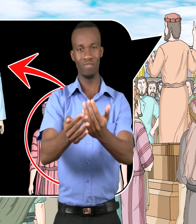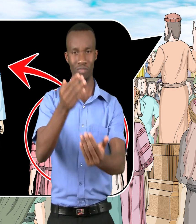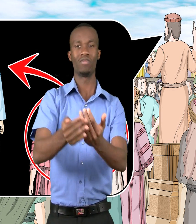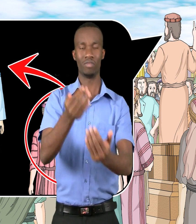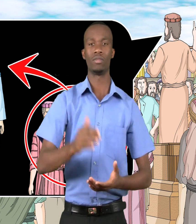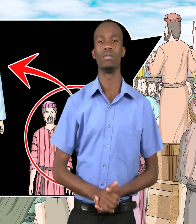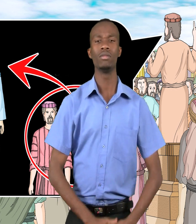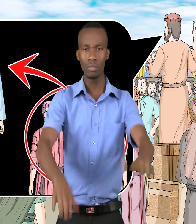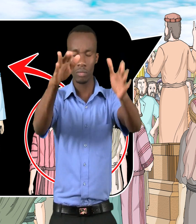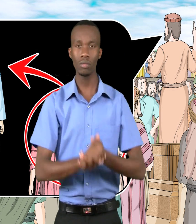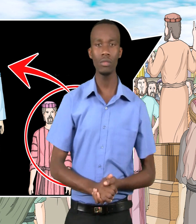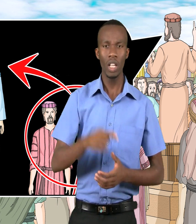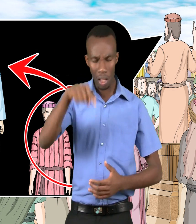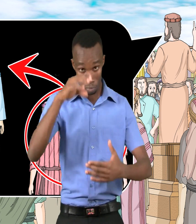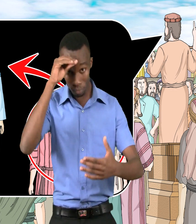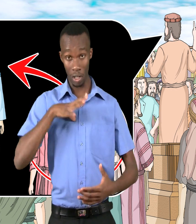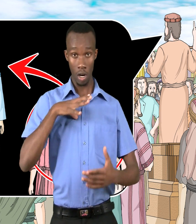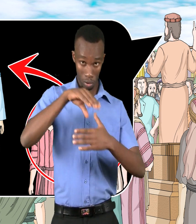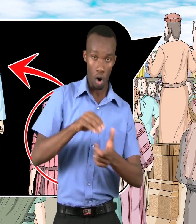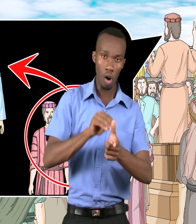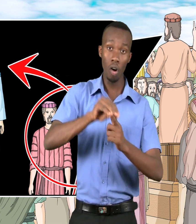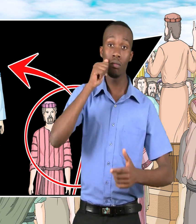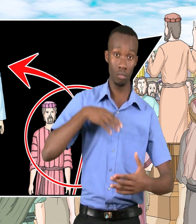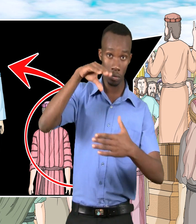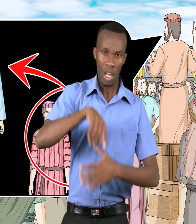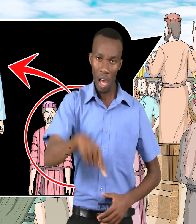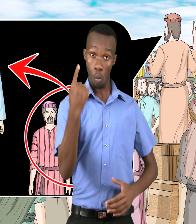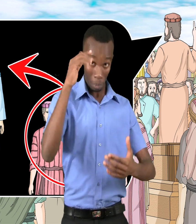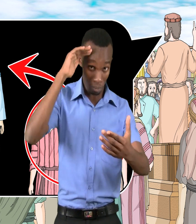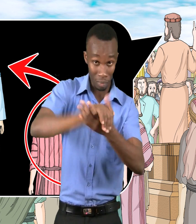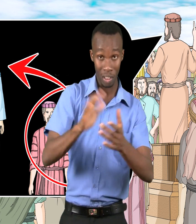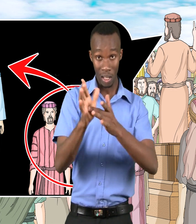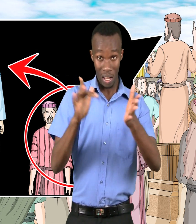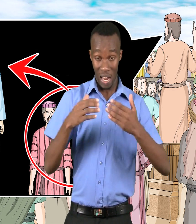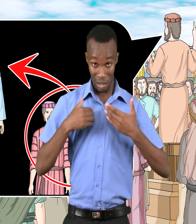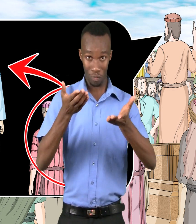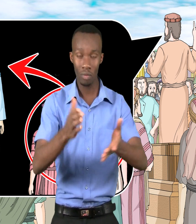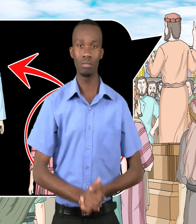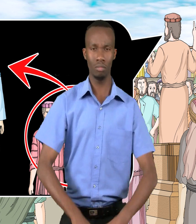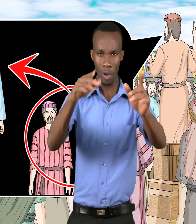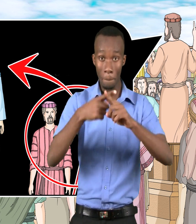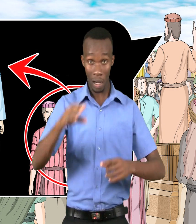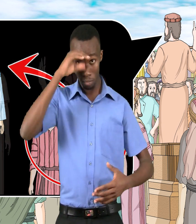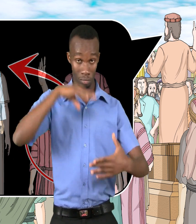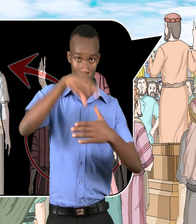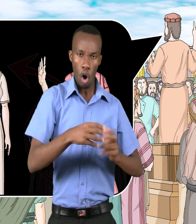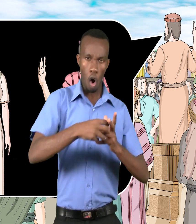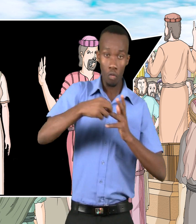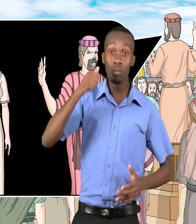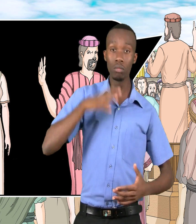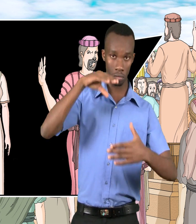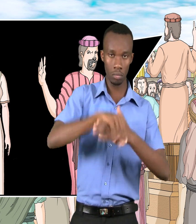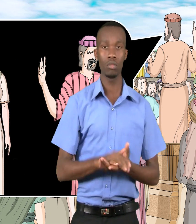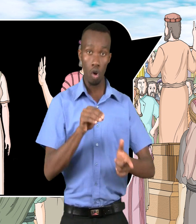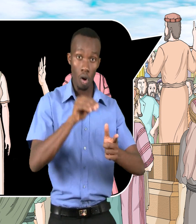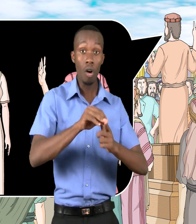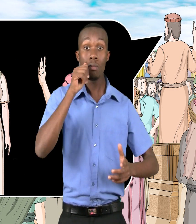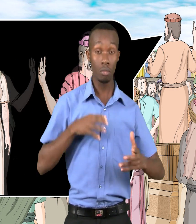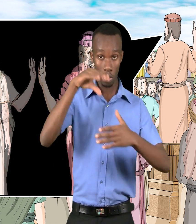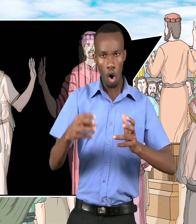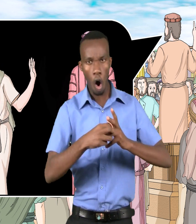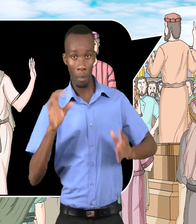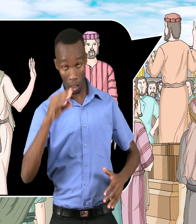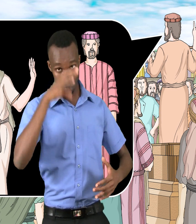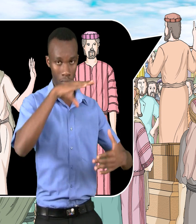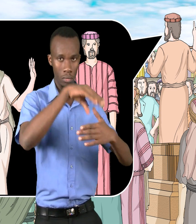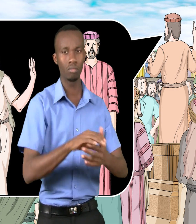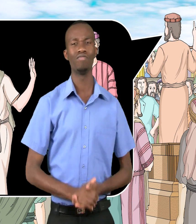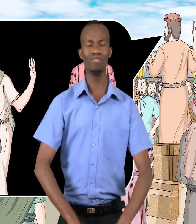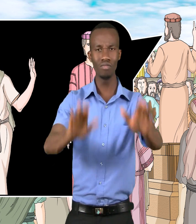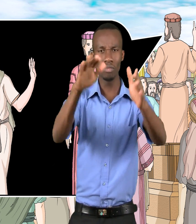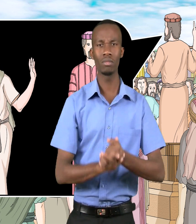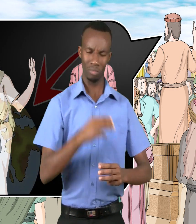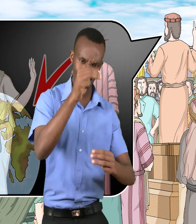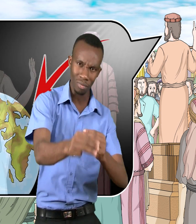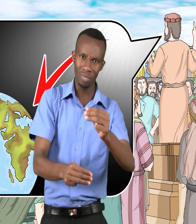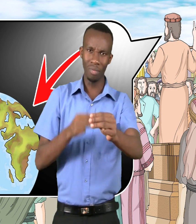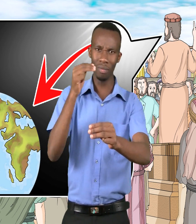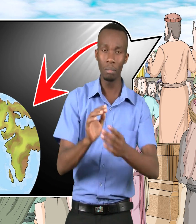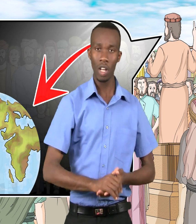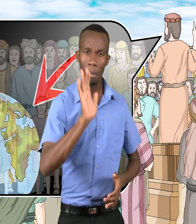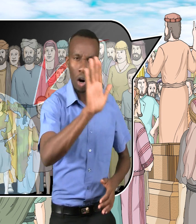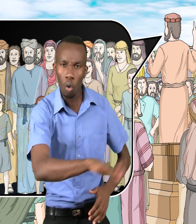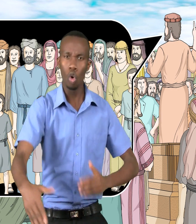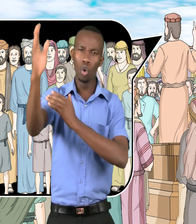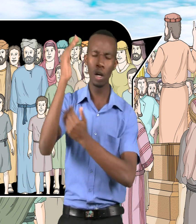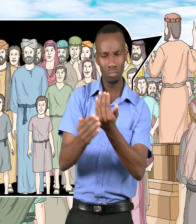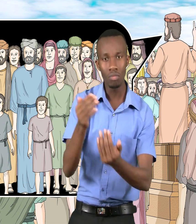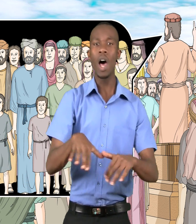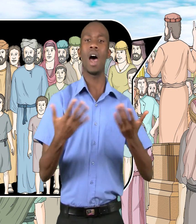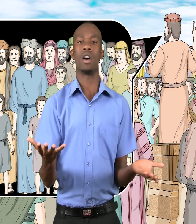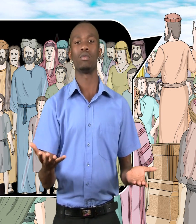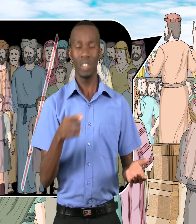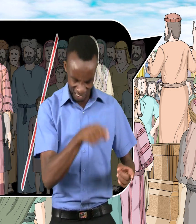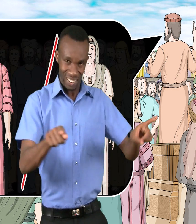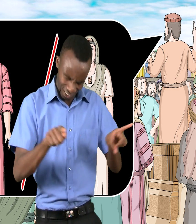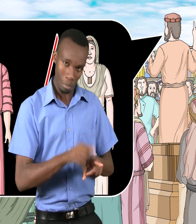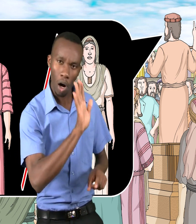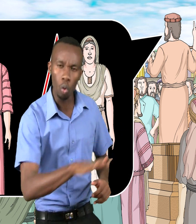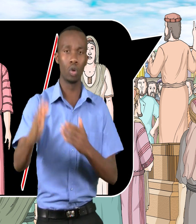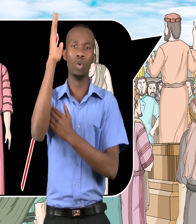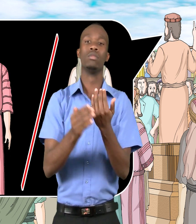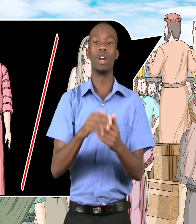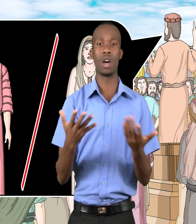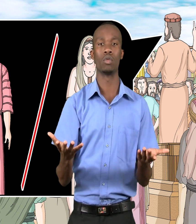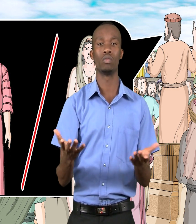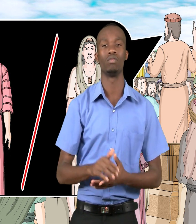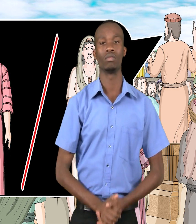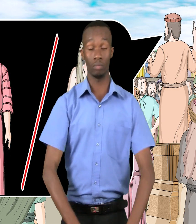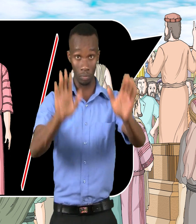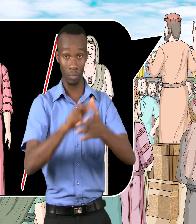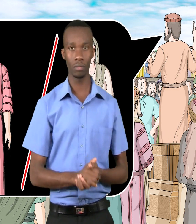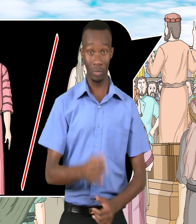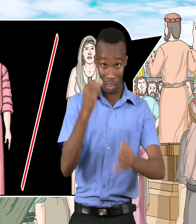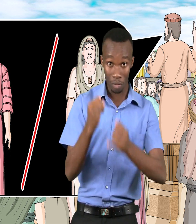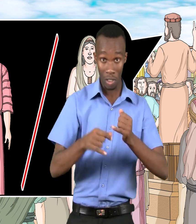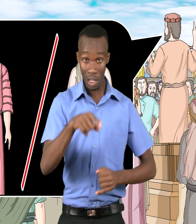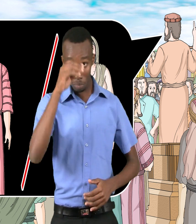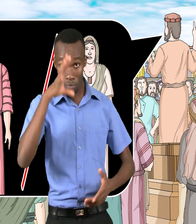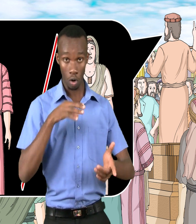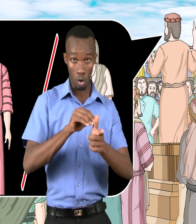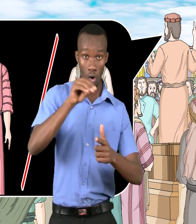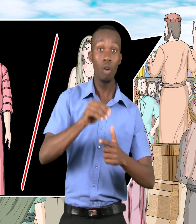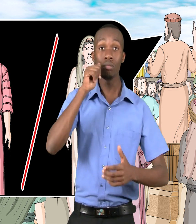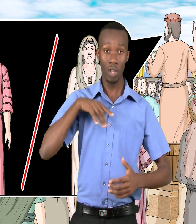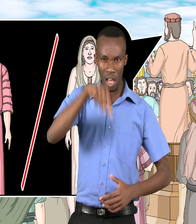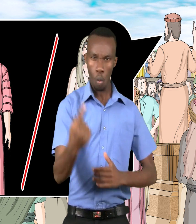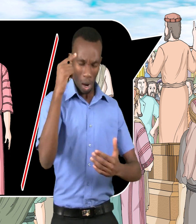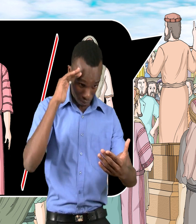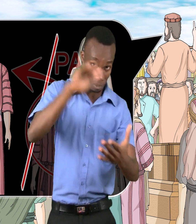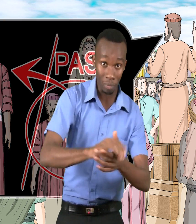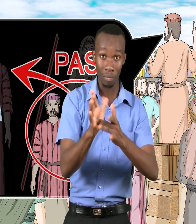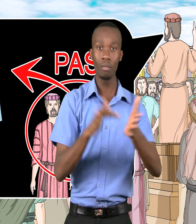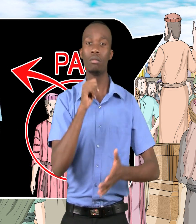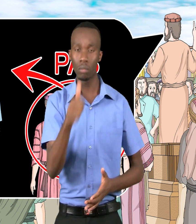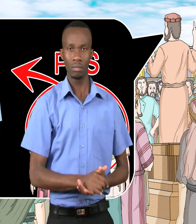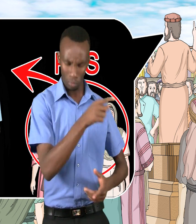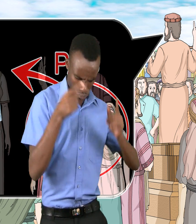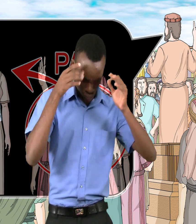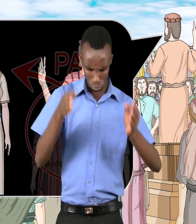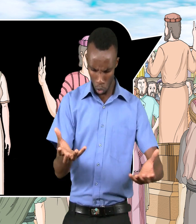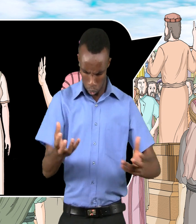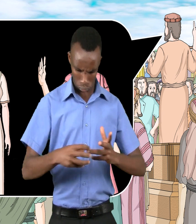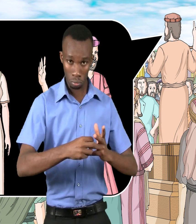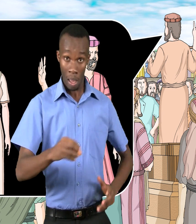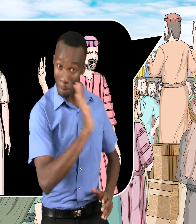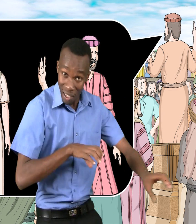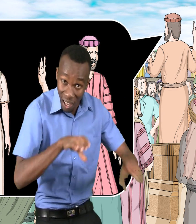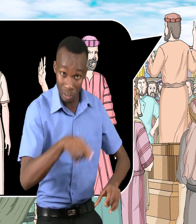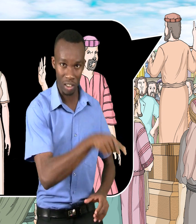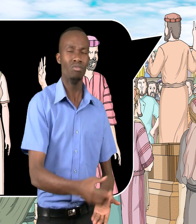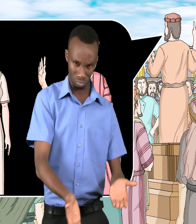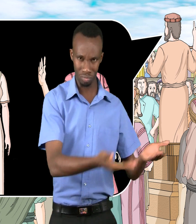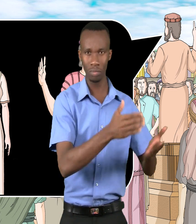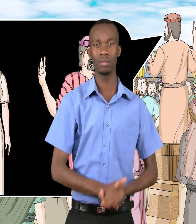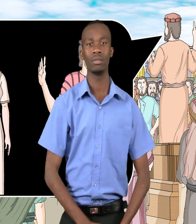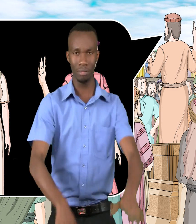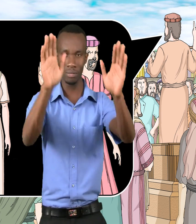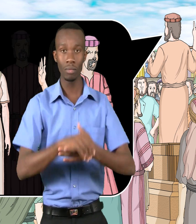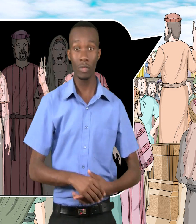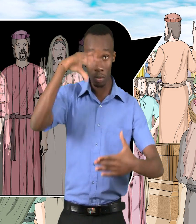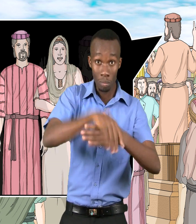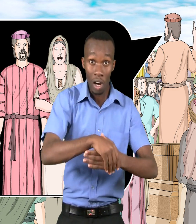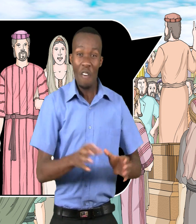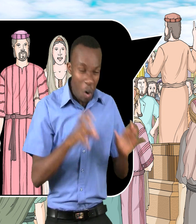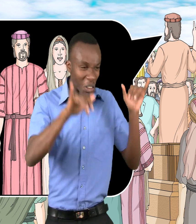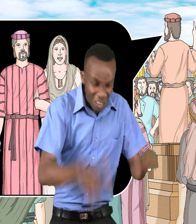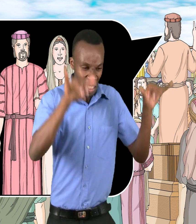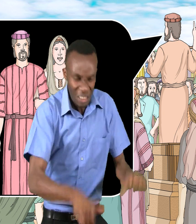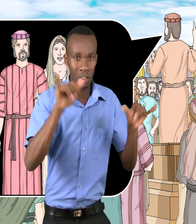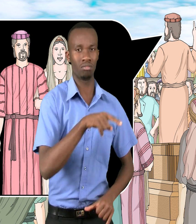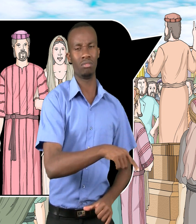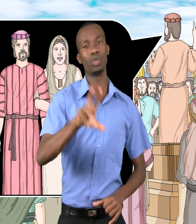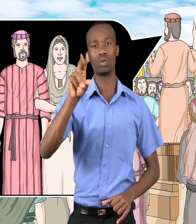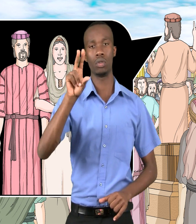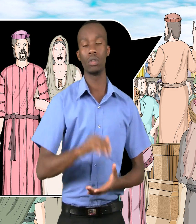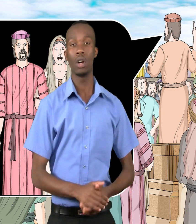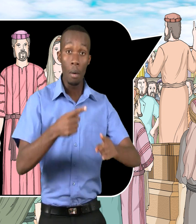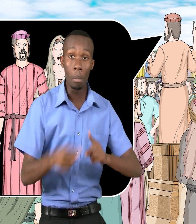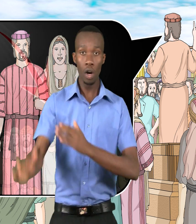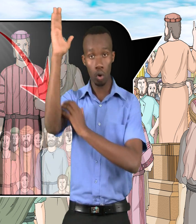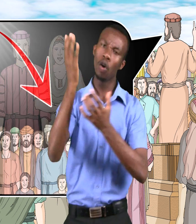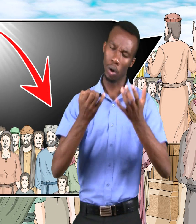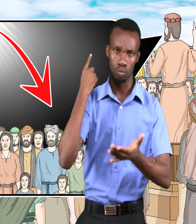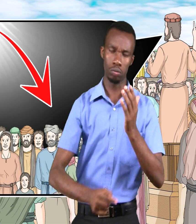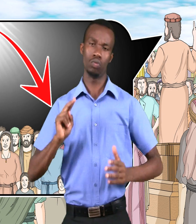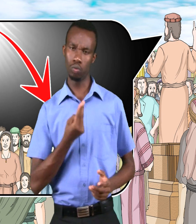Otherwise your children would be unclean, but now they are holy. But if the unbeliever leaves, let him go. The believing brother or sister is not bound in such cases.